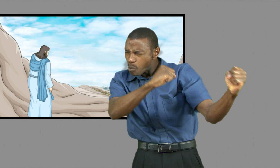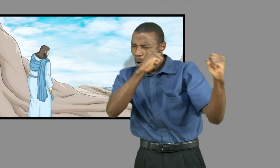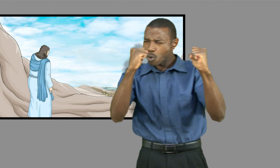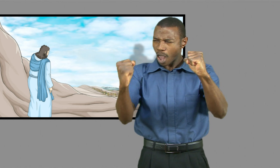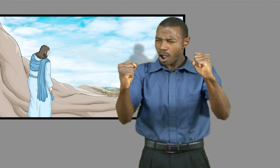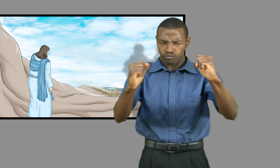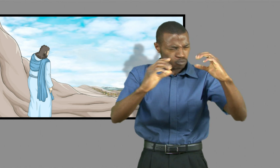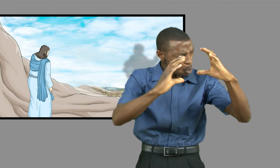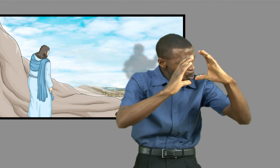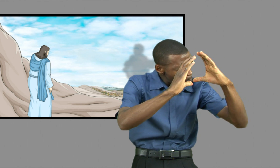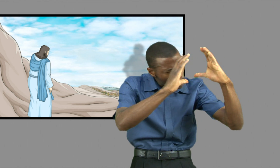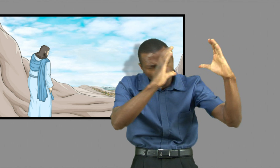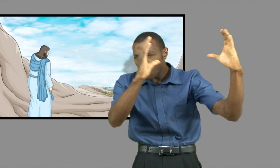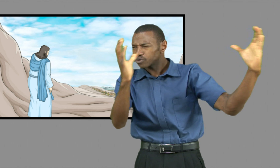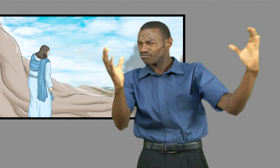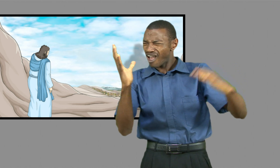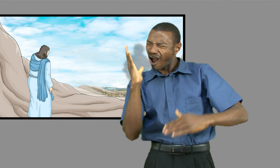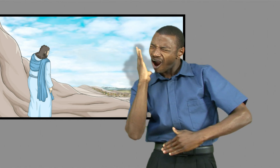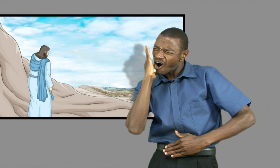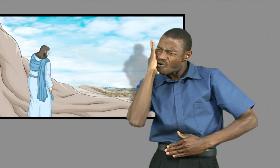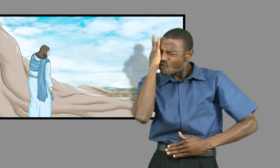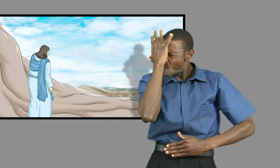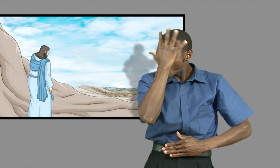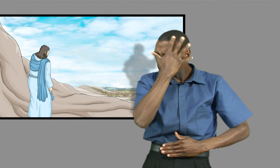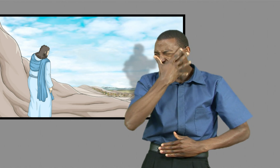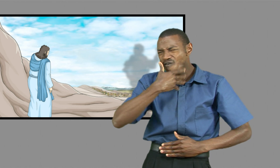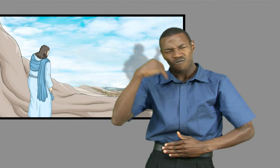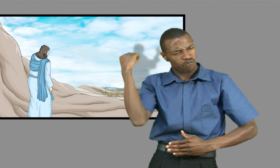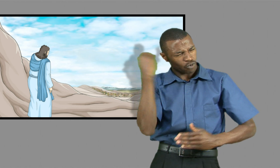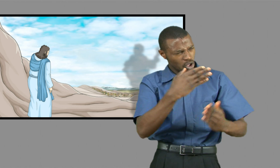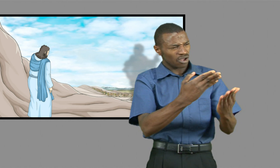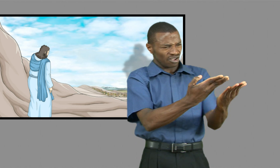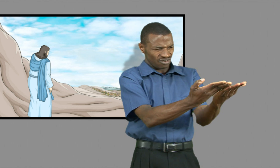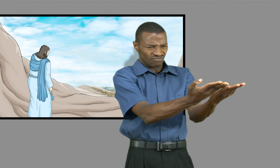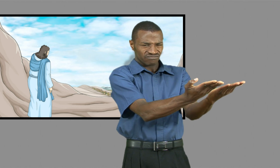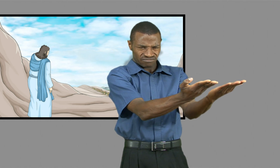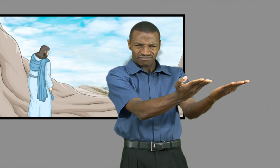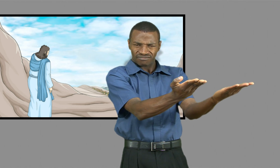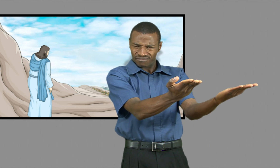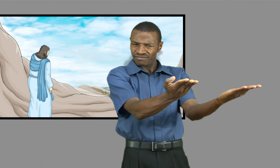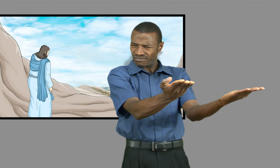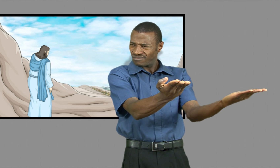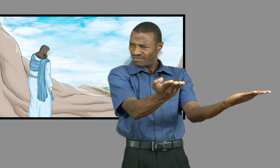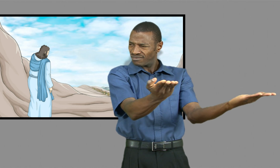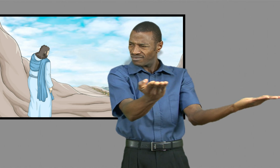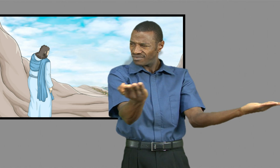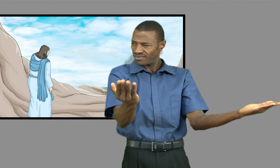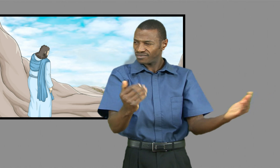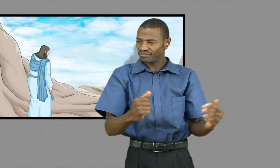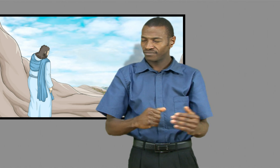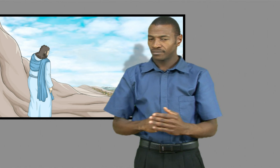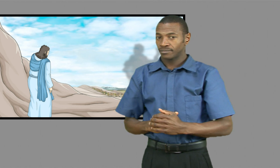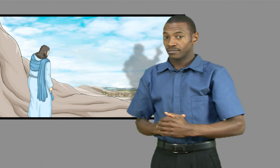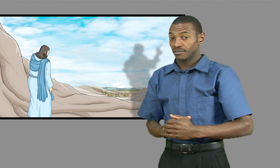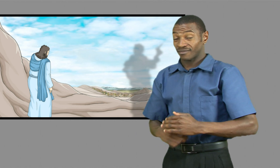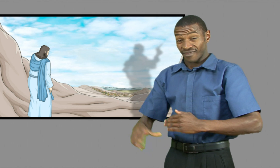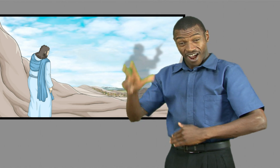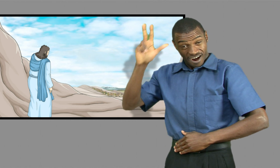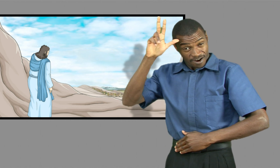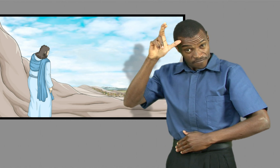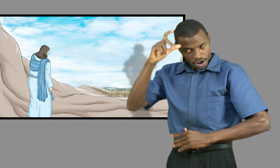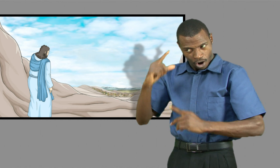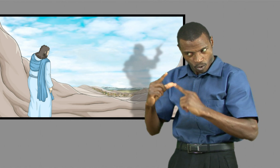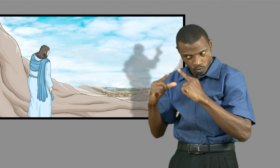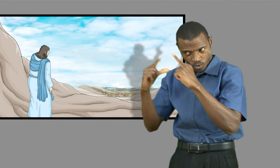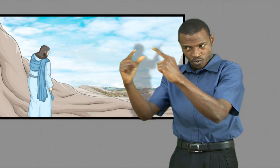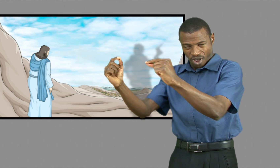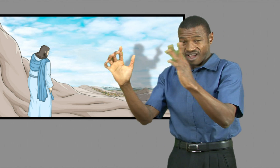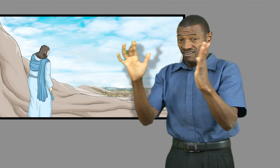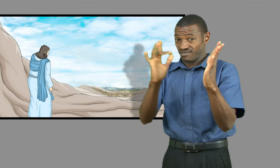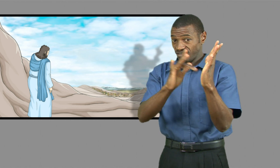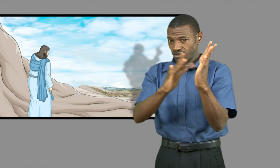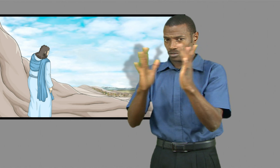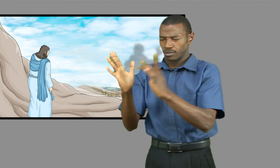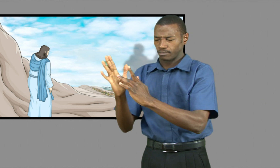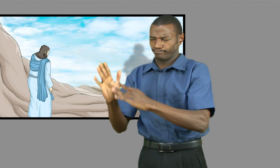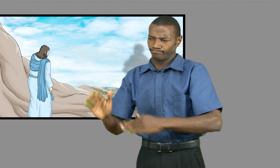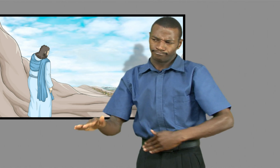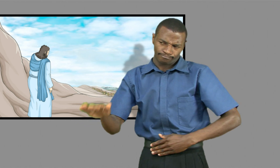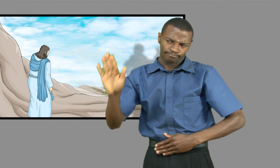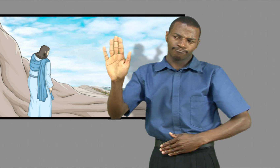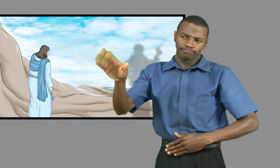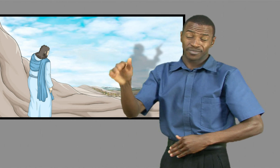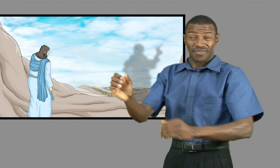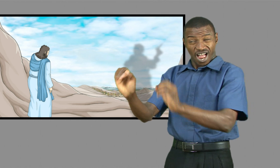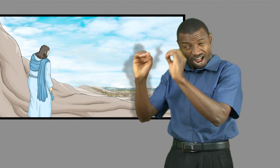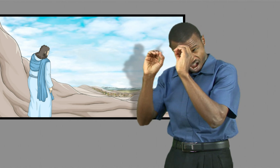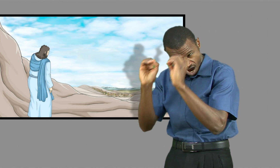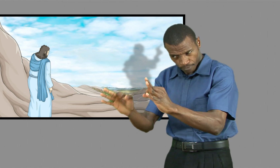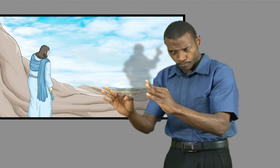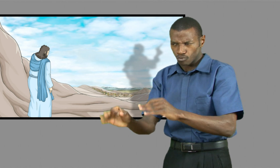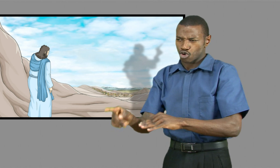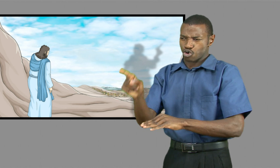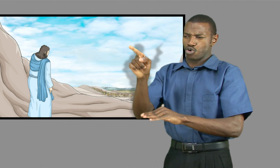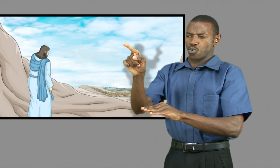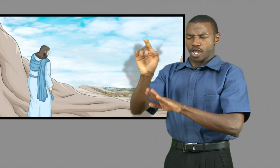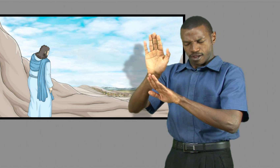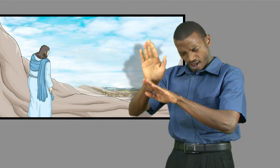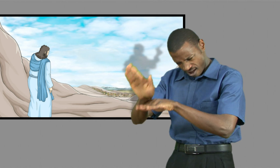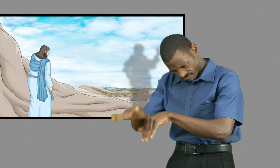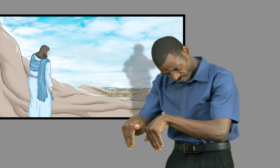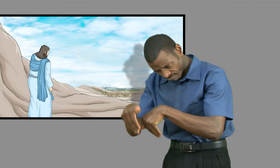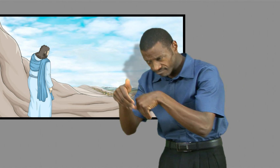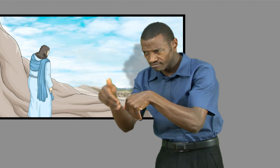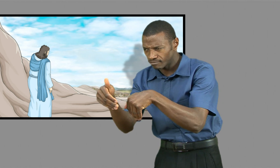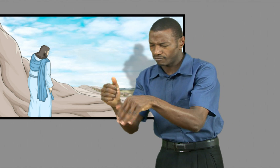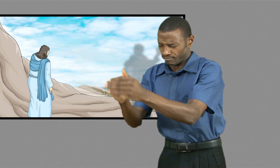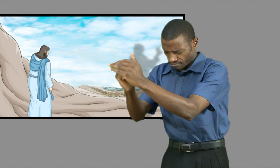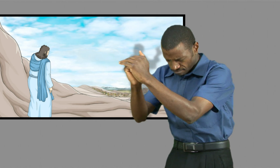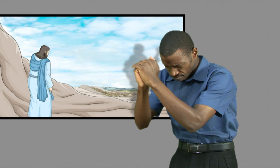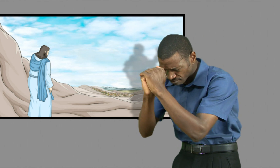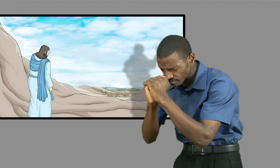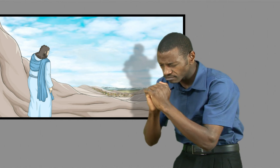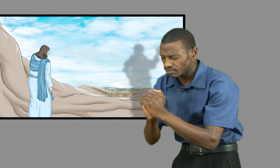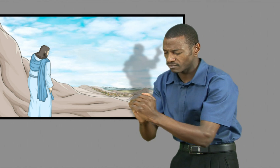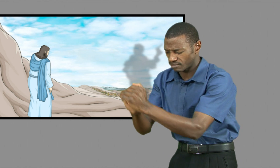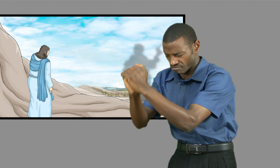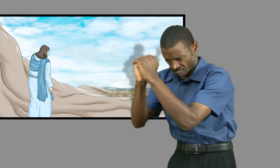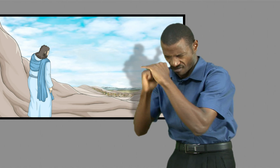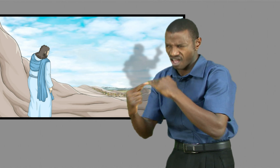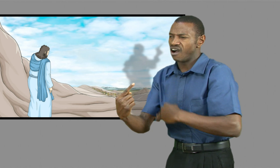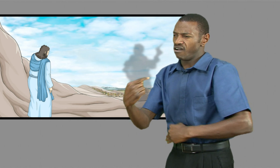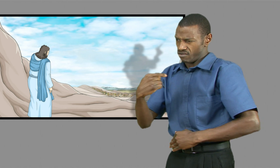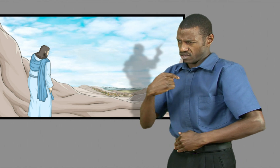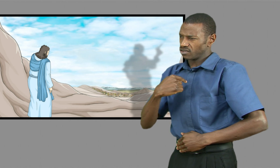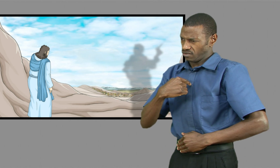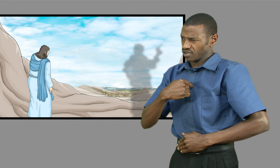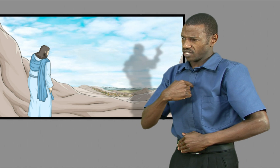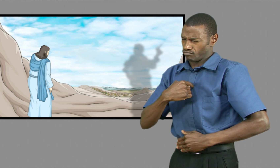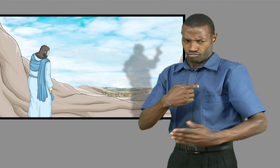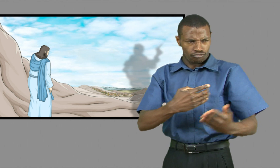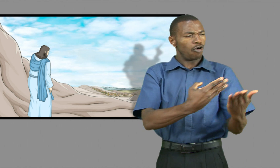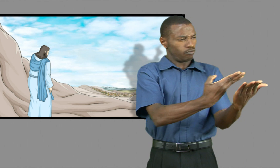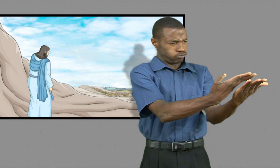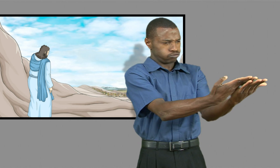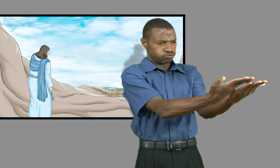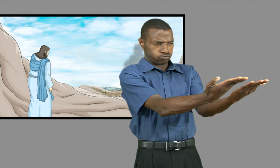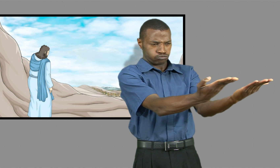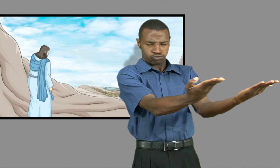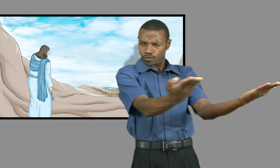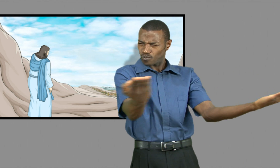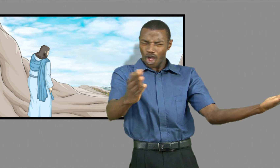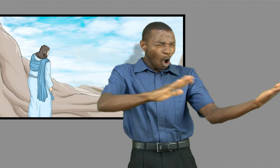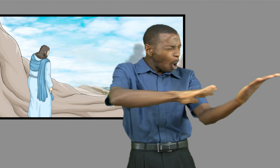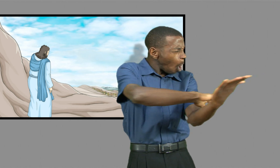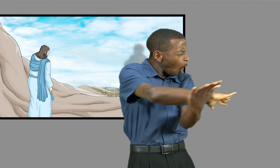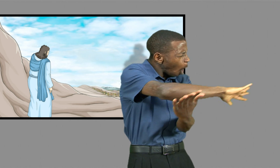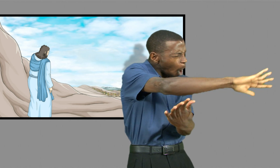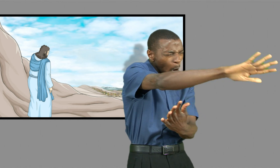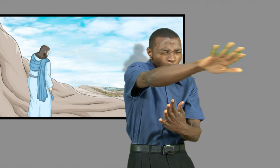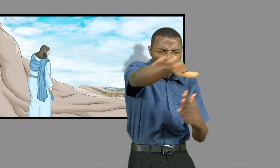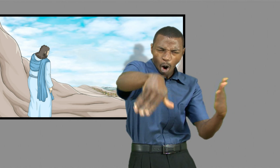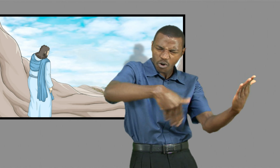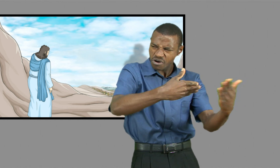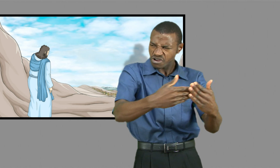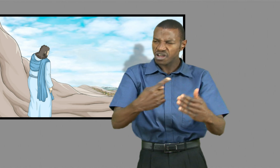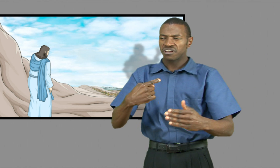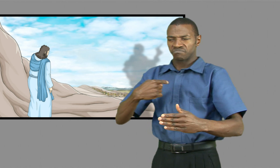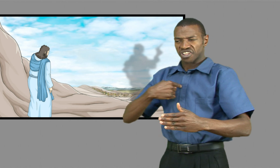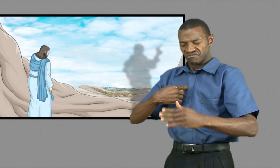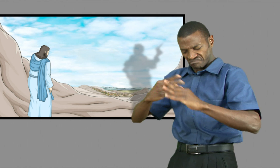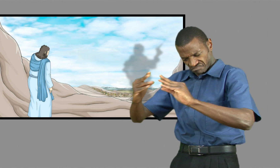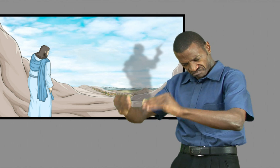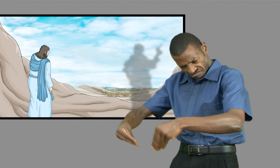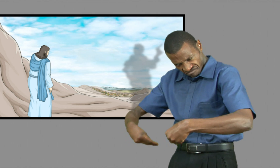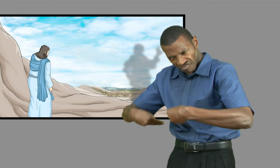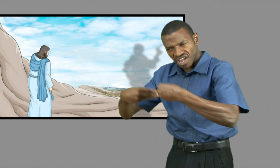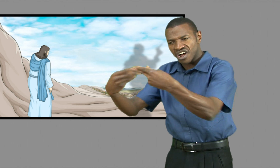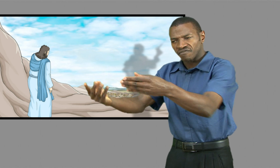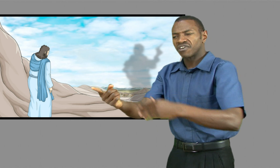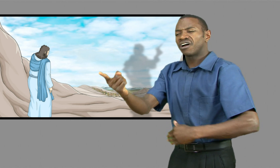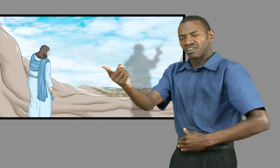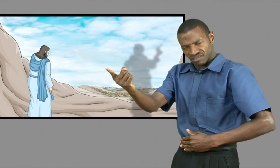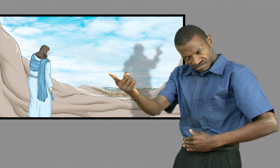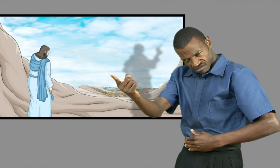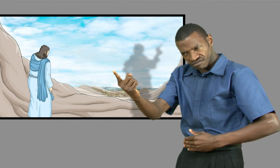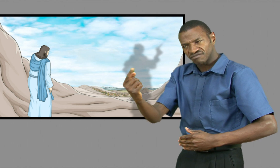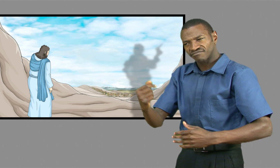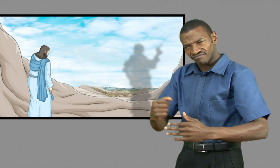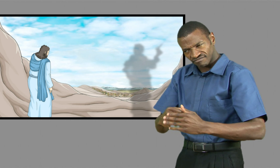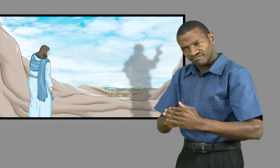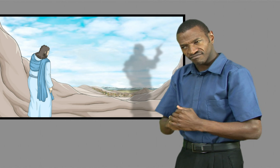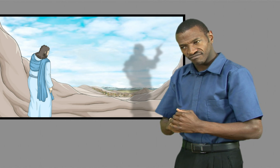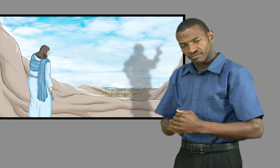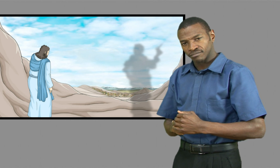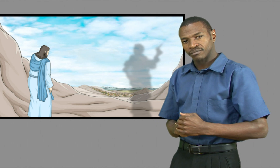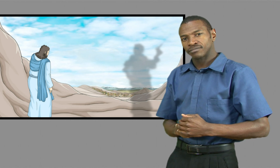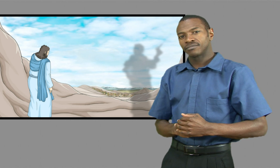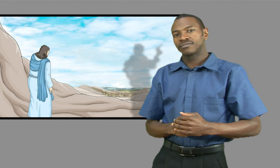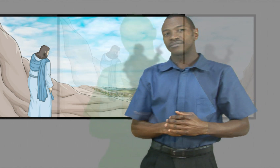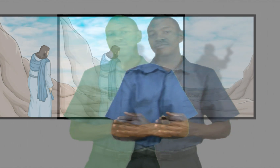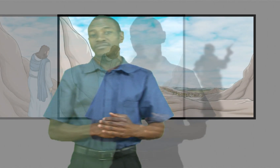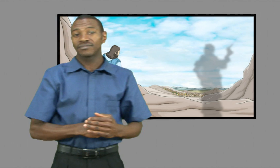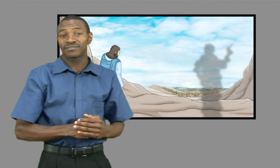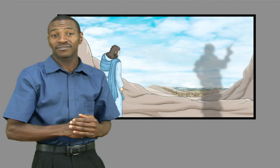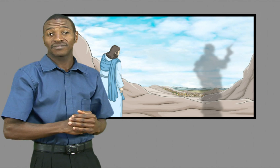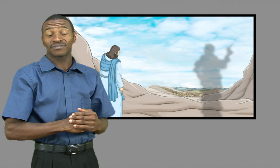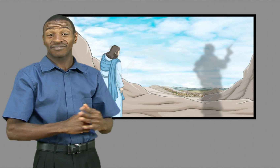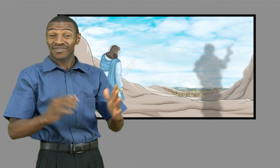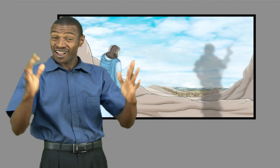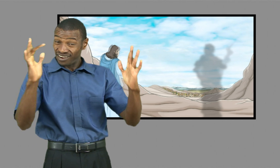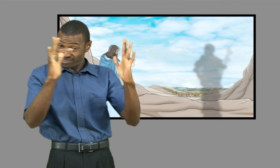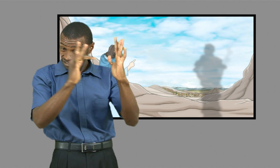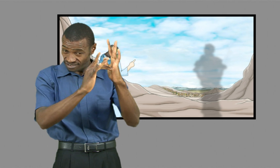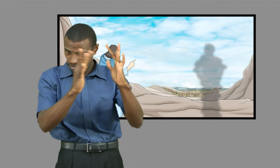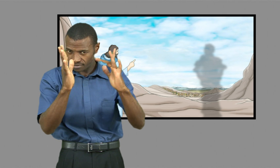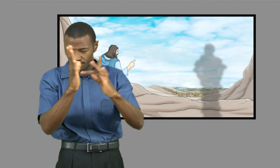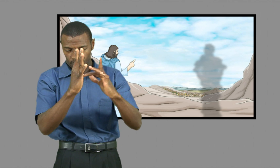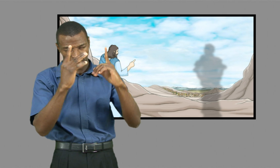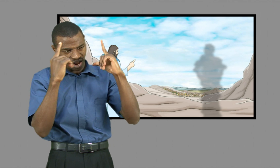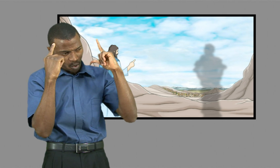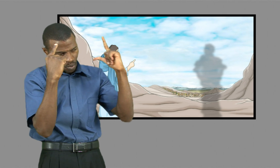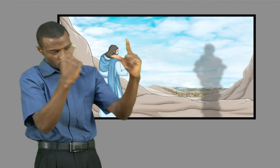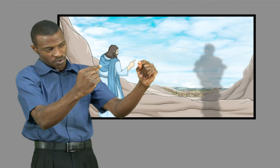“All this I will give You,” he said, “if You will fall down and worship me.”